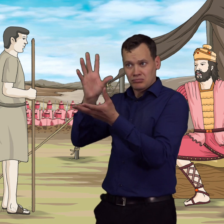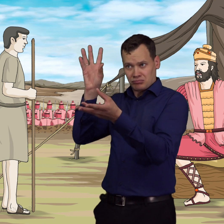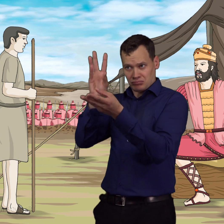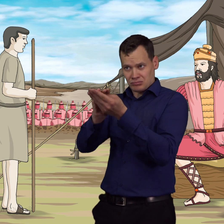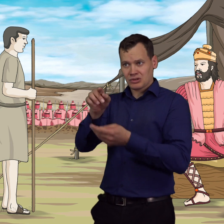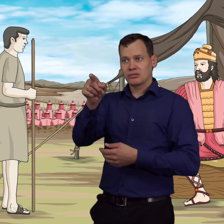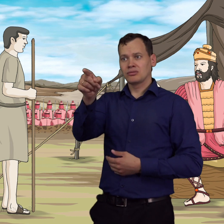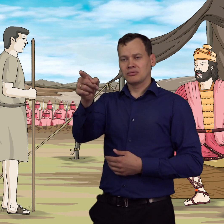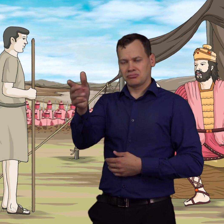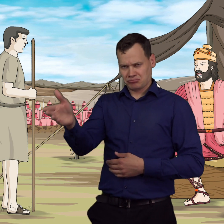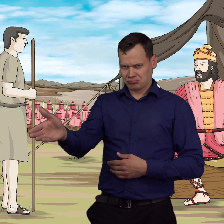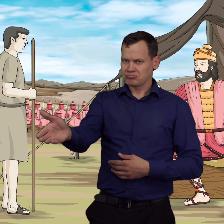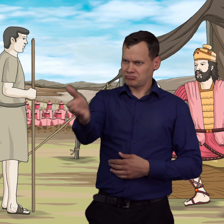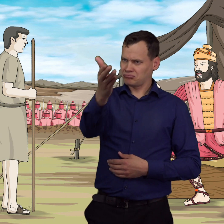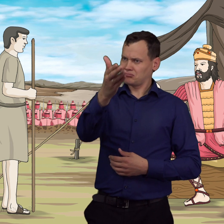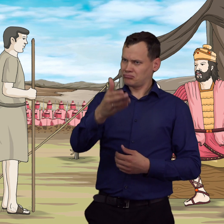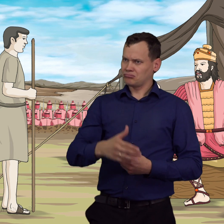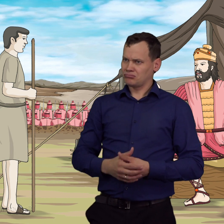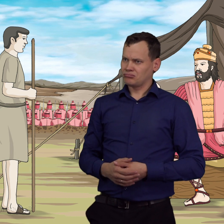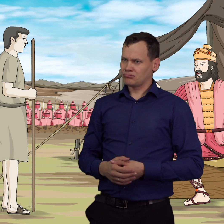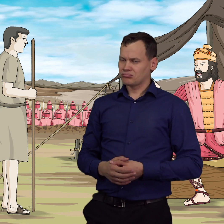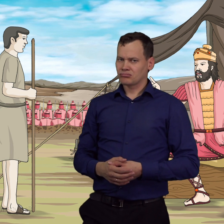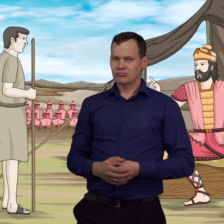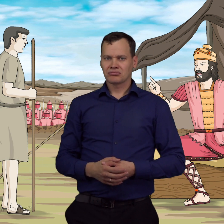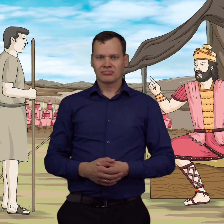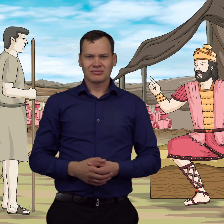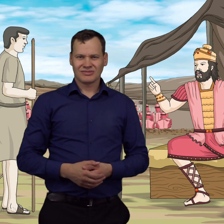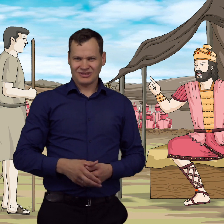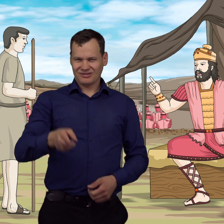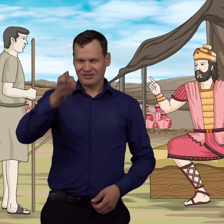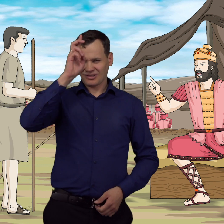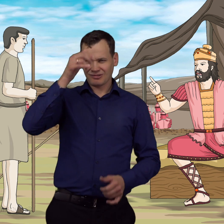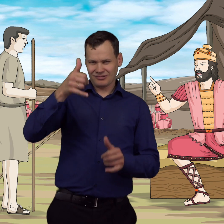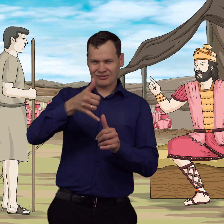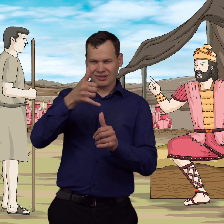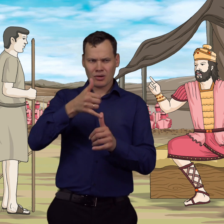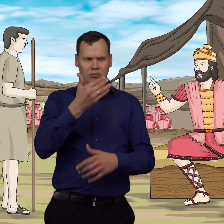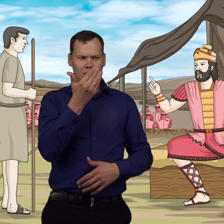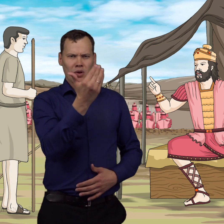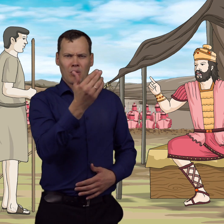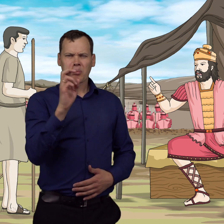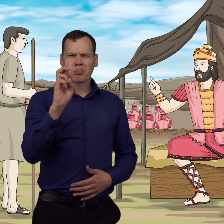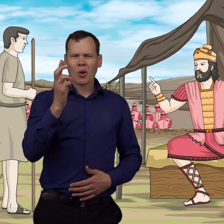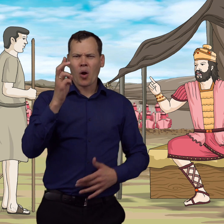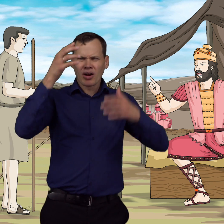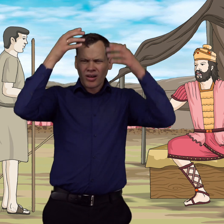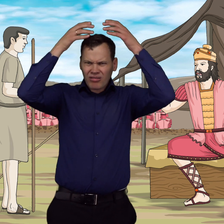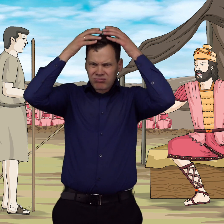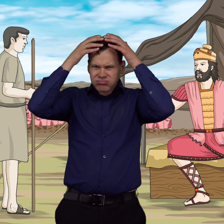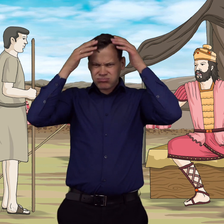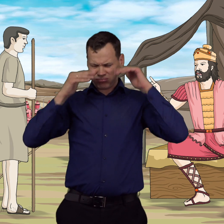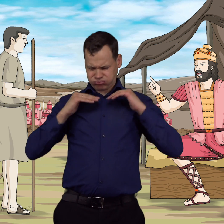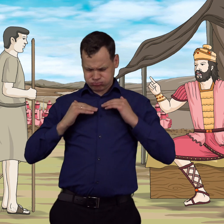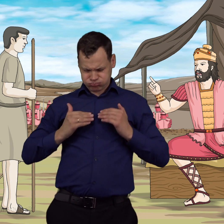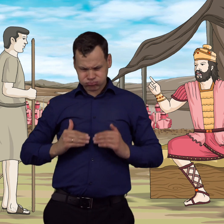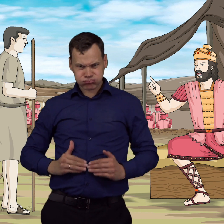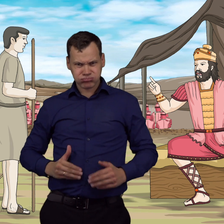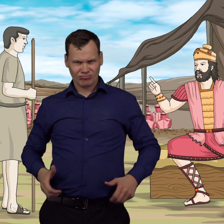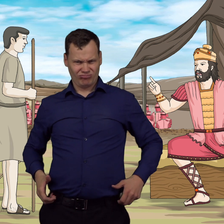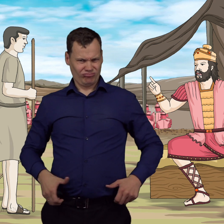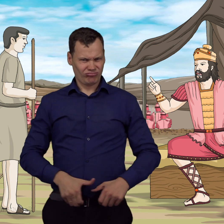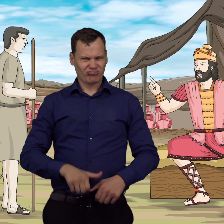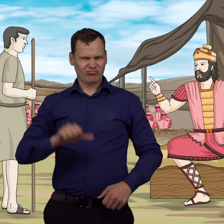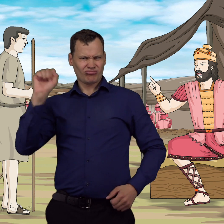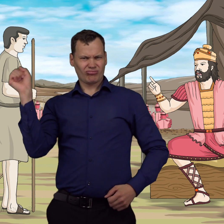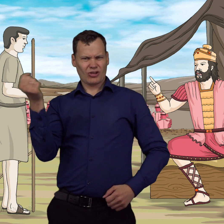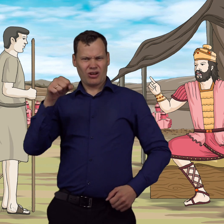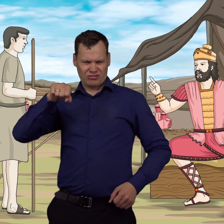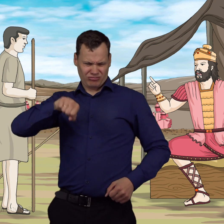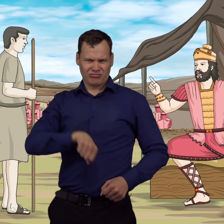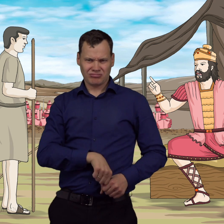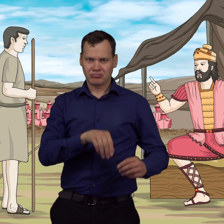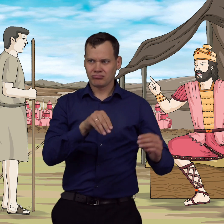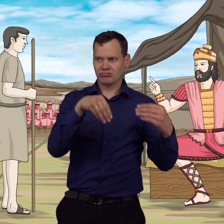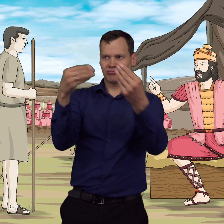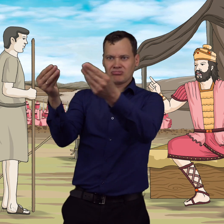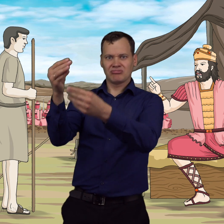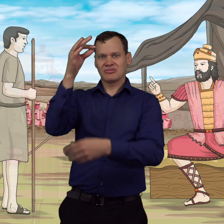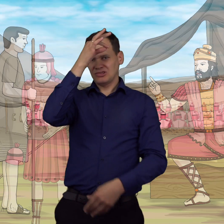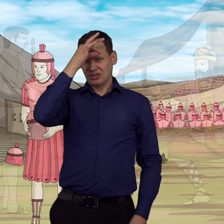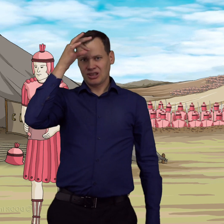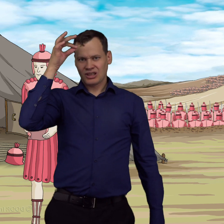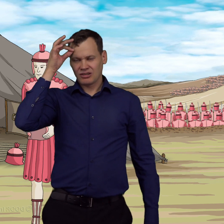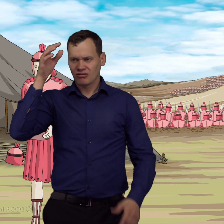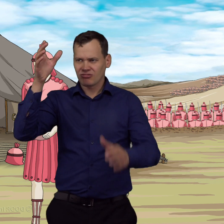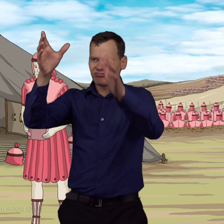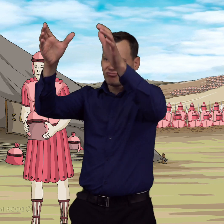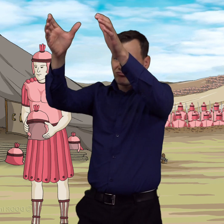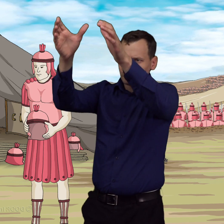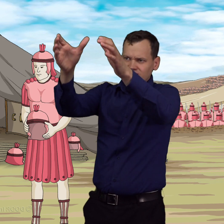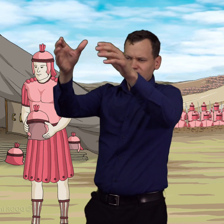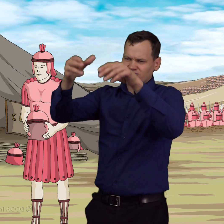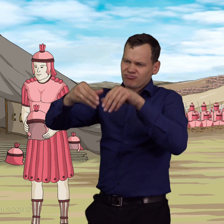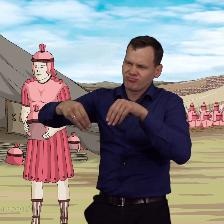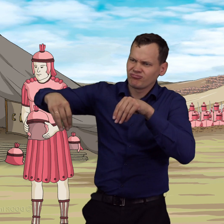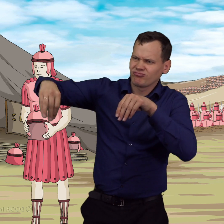“Go,” said Saul, “and may the LORD be with you.”